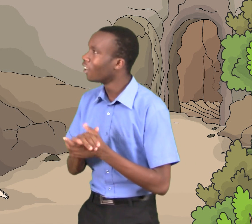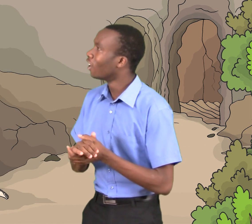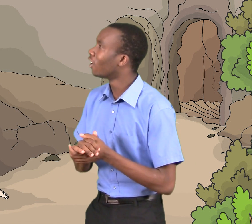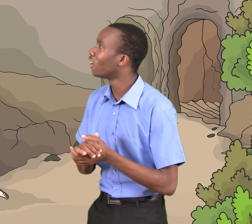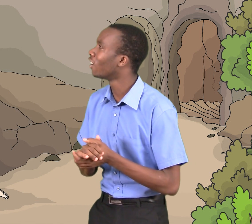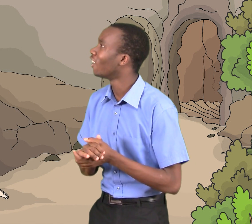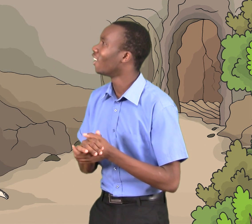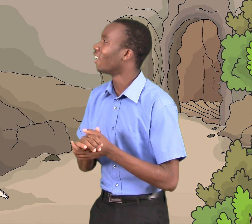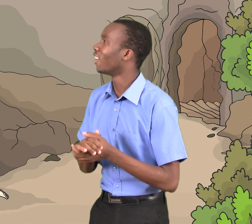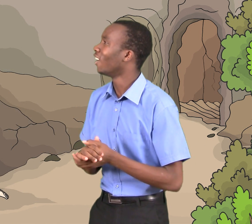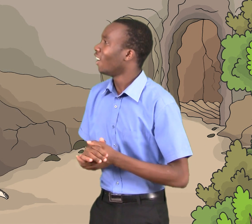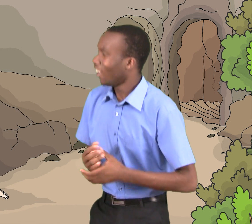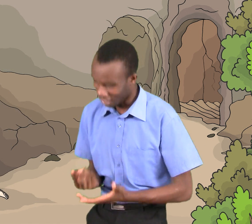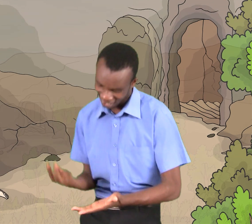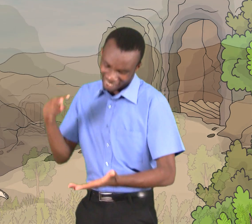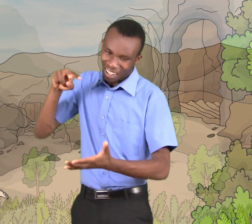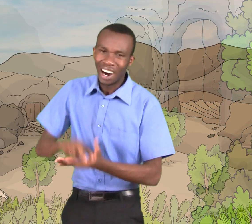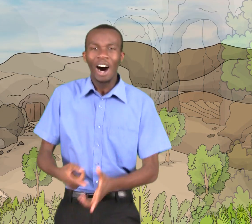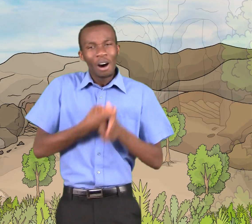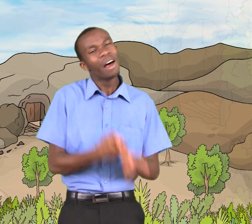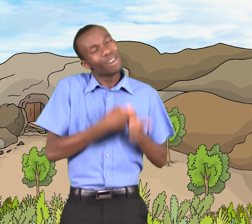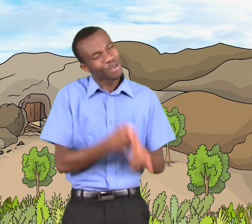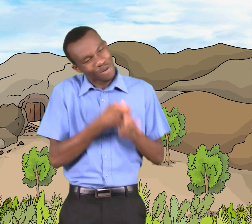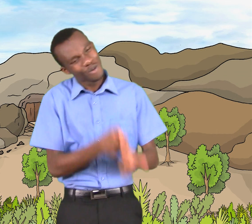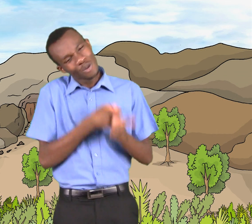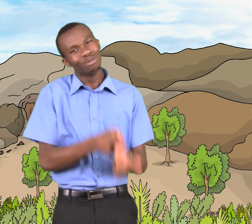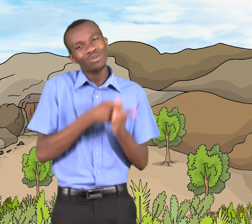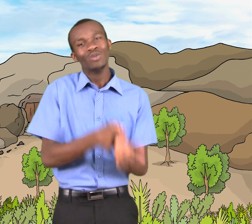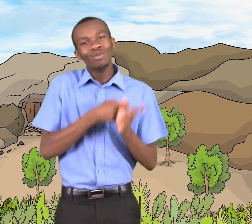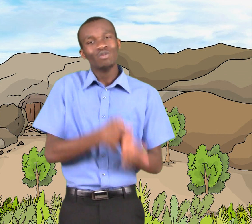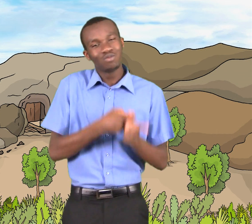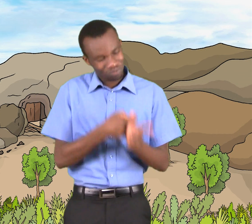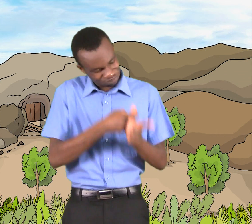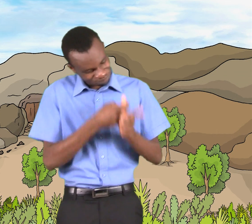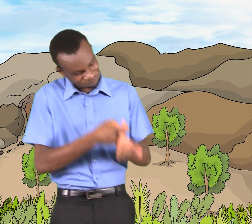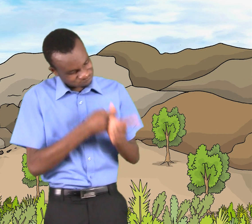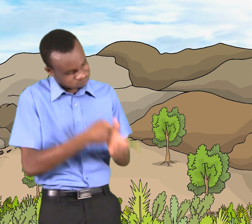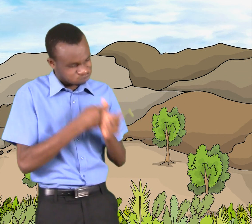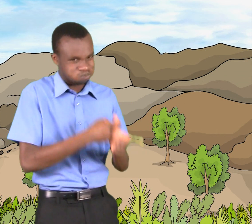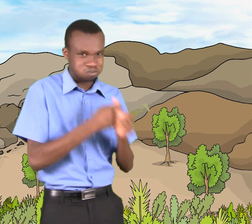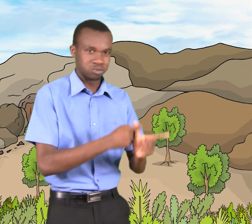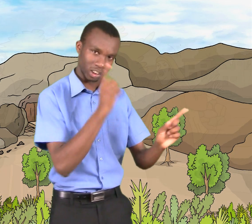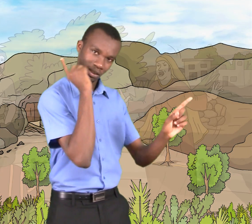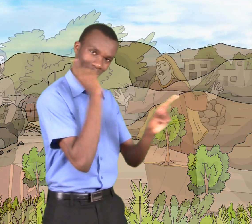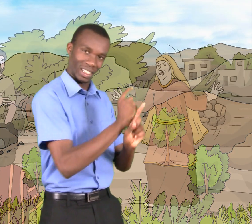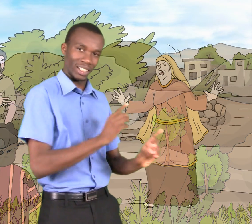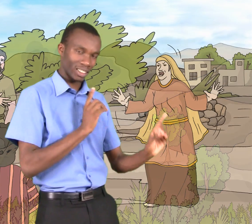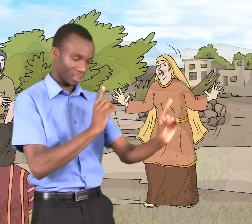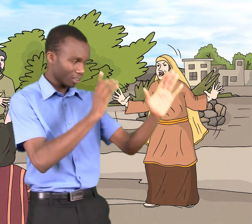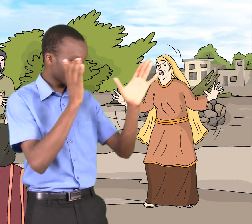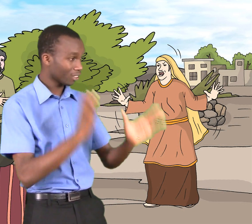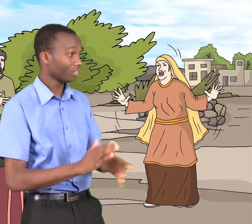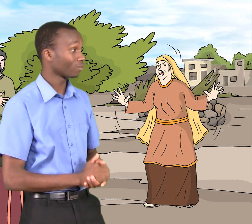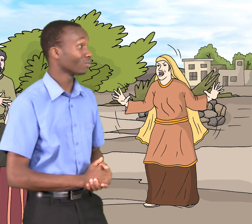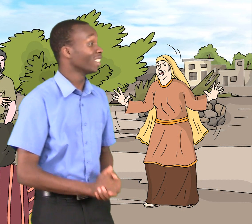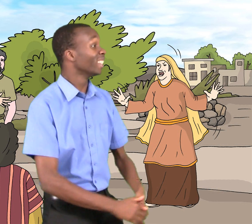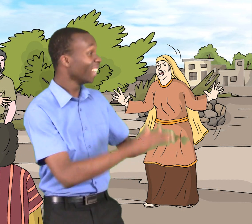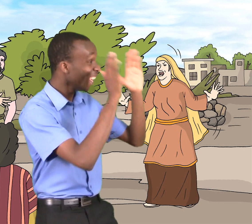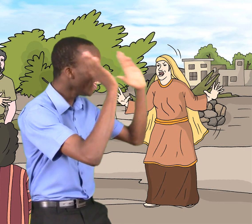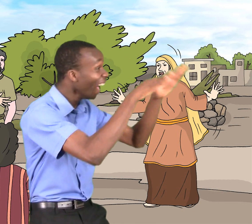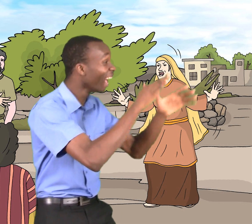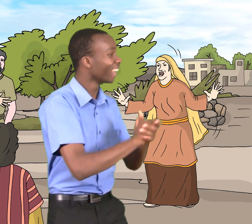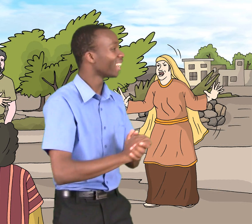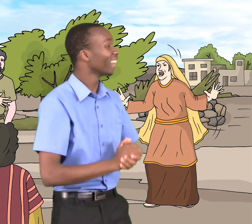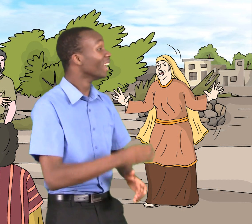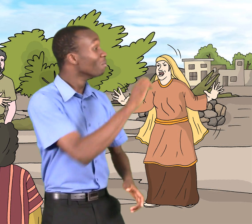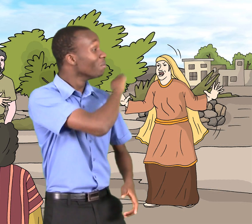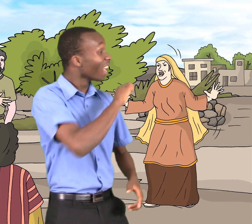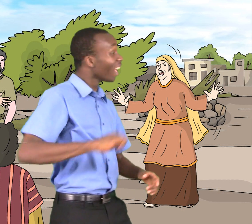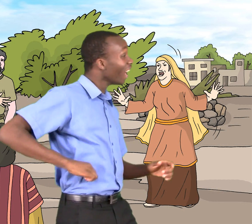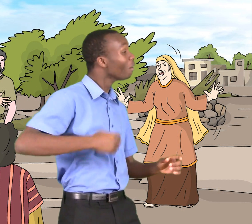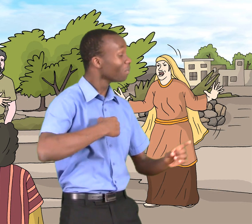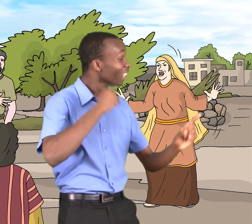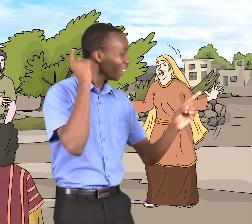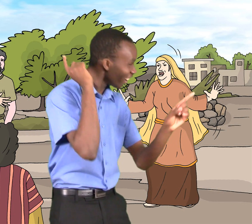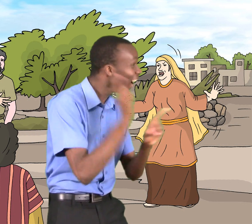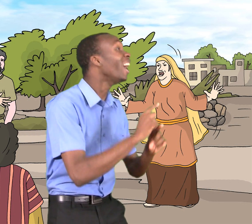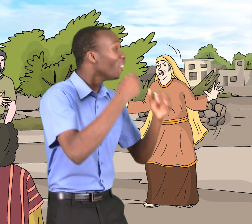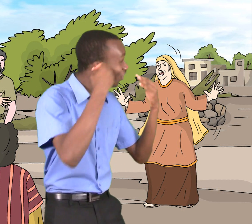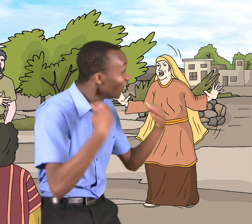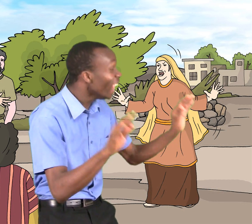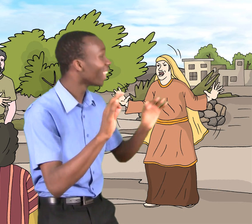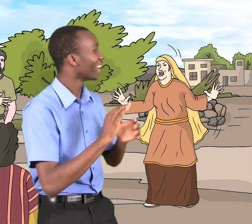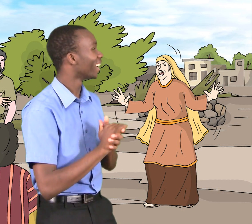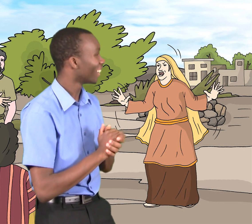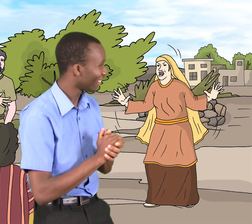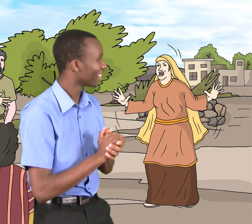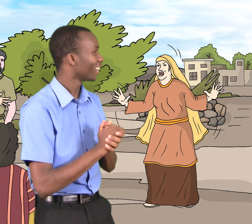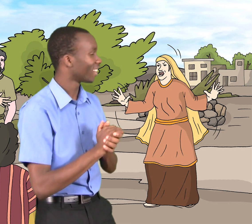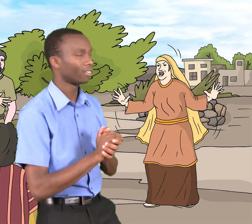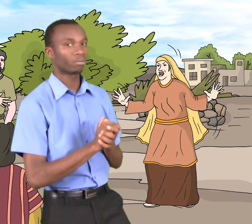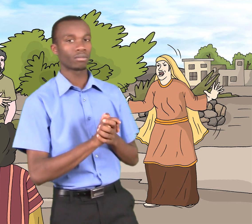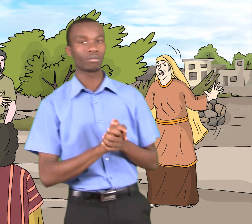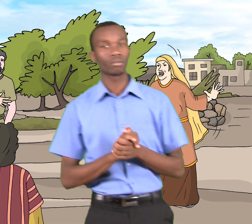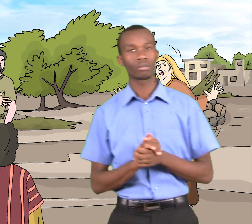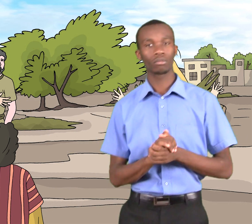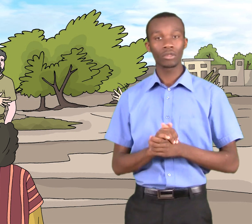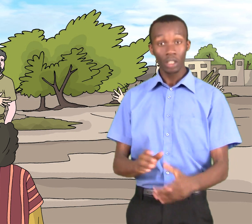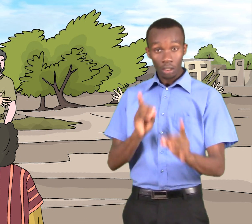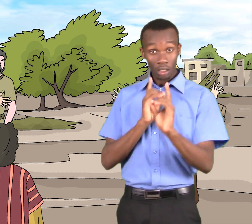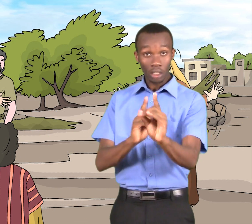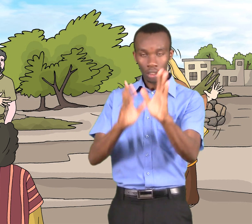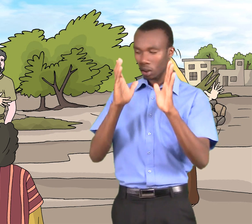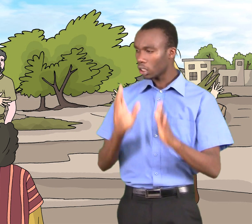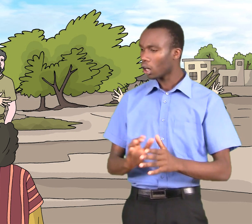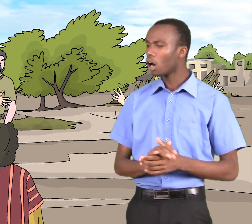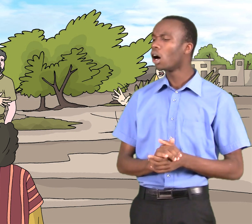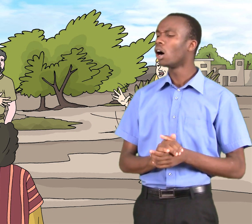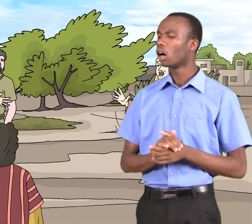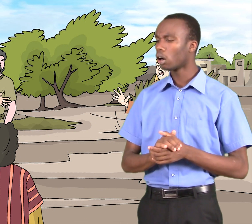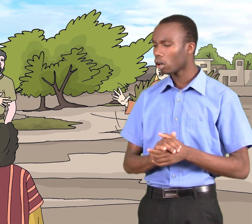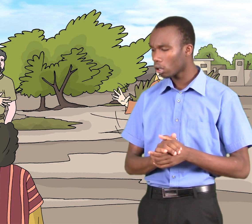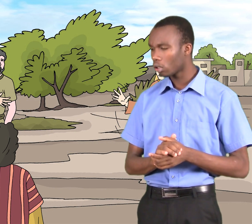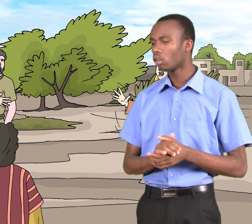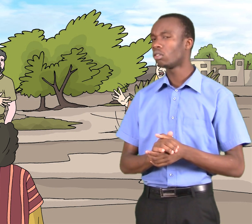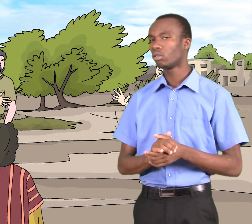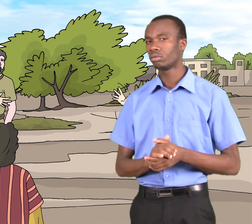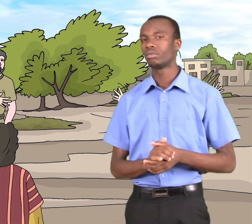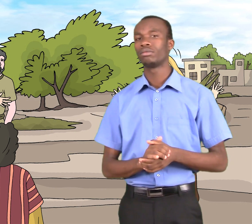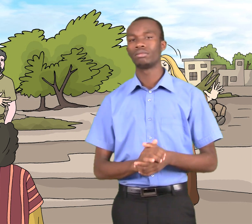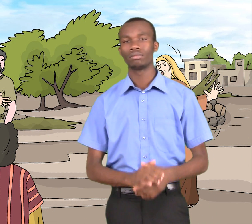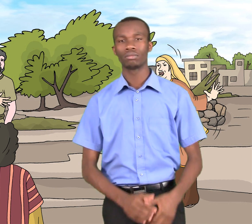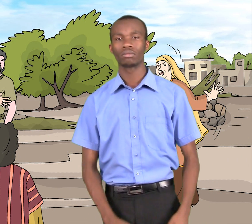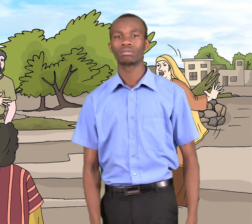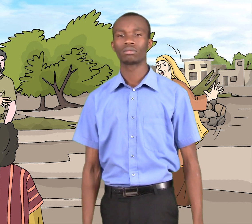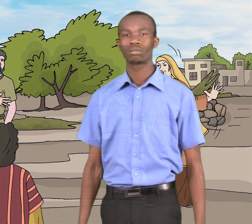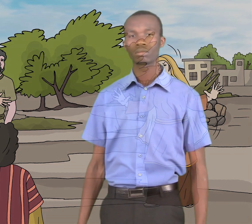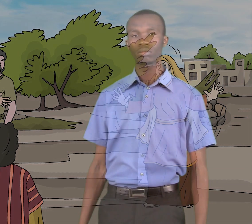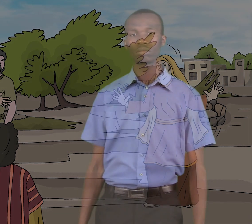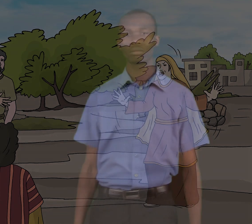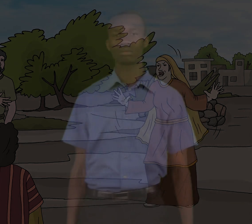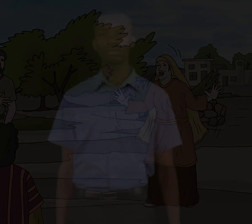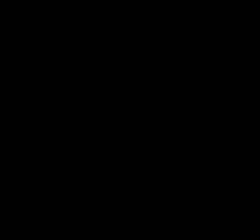But go and tell My brothers, ‘I am ascending to My Father and your Father, to My God and your God.’” Mary Magdalene went and announced to the disciples, “I have seen the Lord!” And she told them what He had said to her.